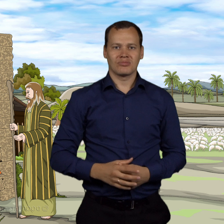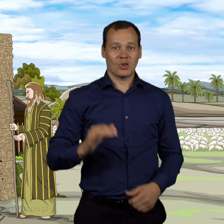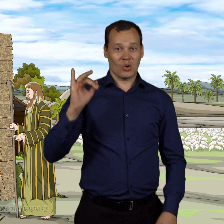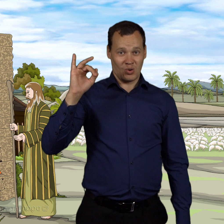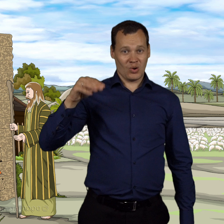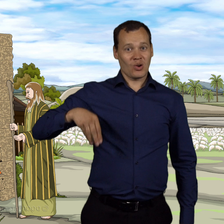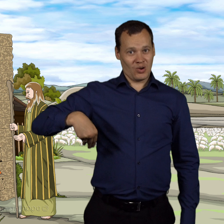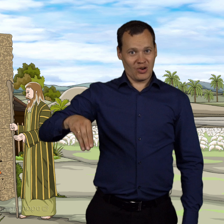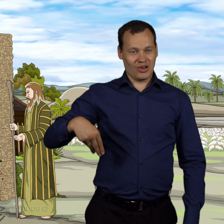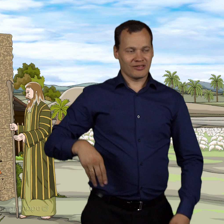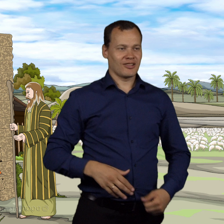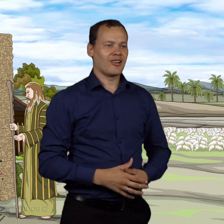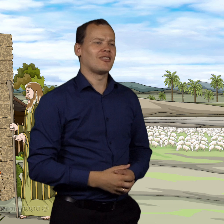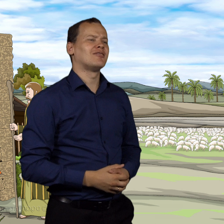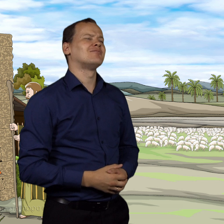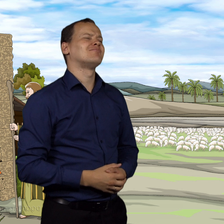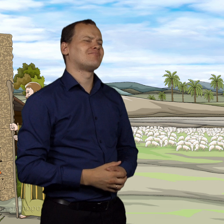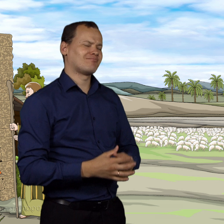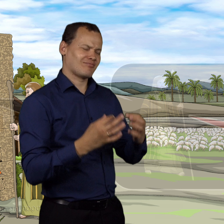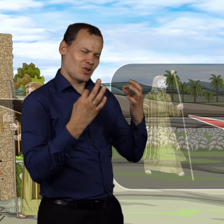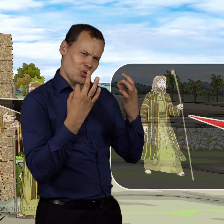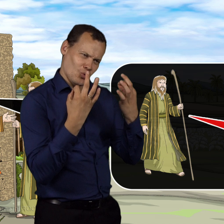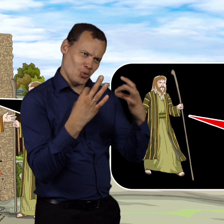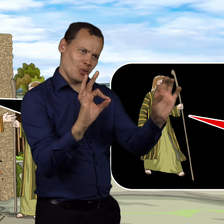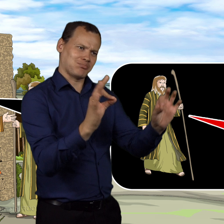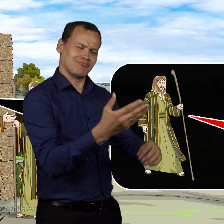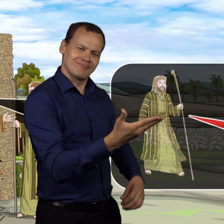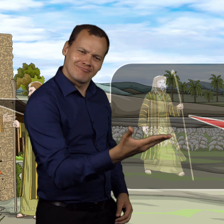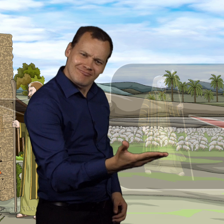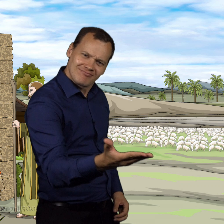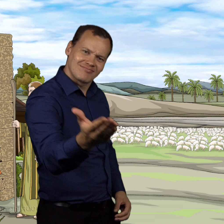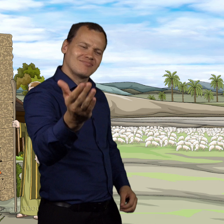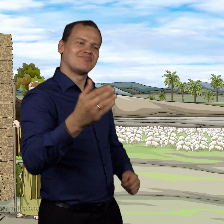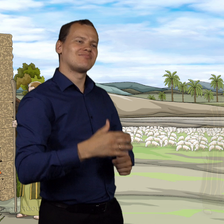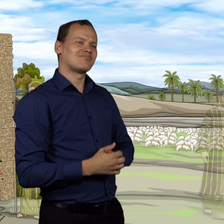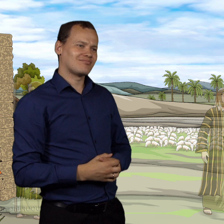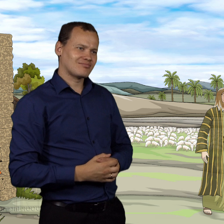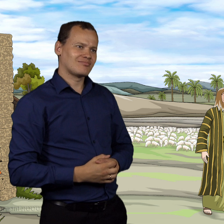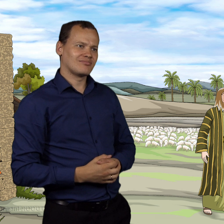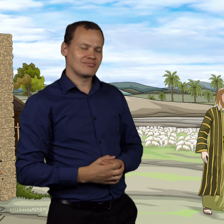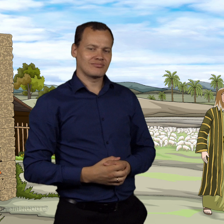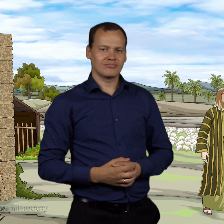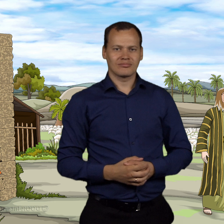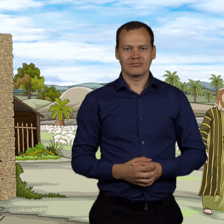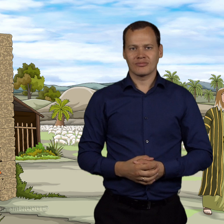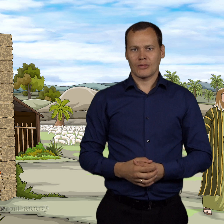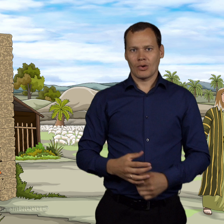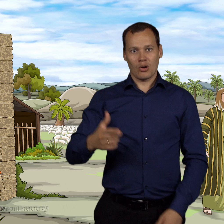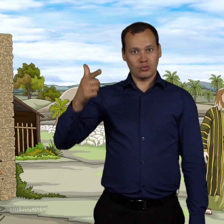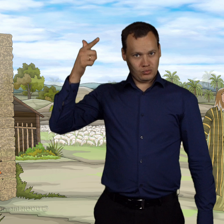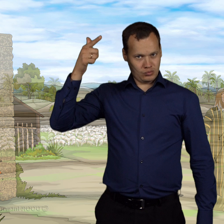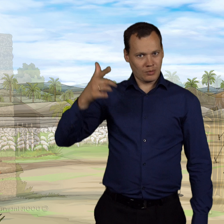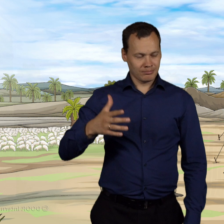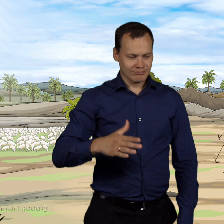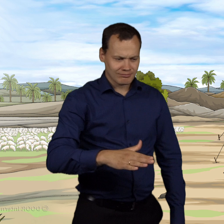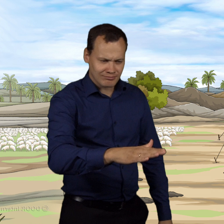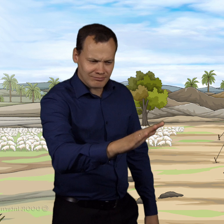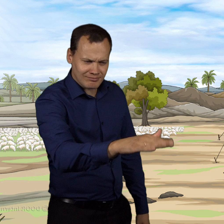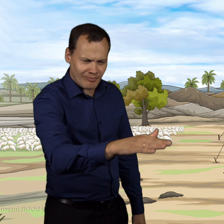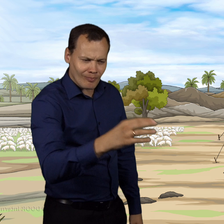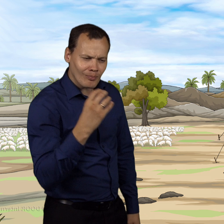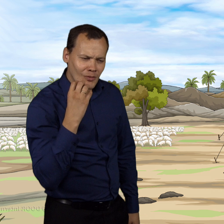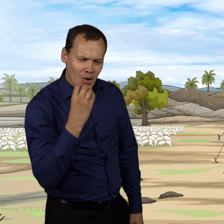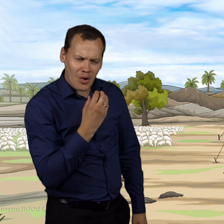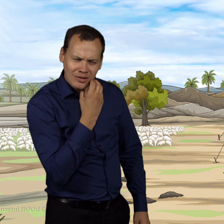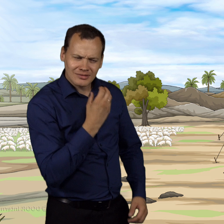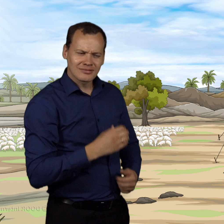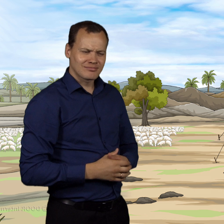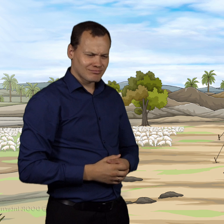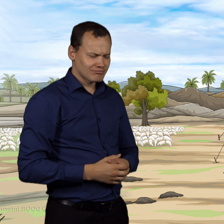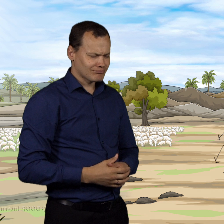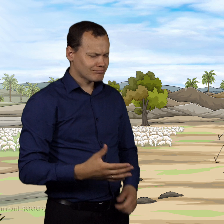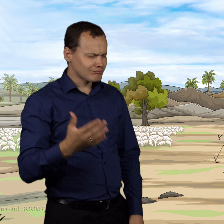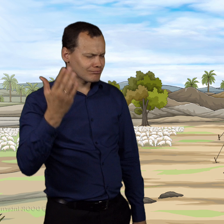“Go in peace,” Jethro replied.